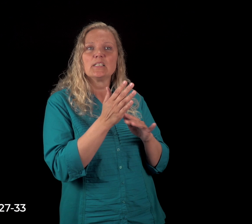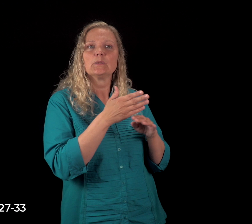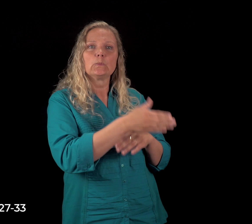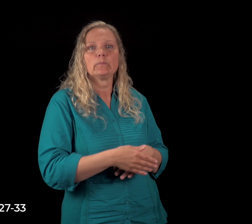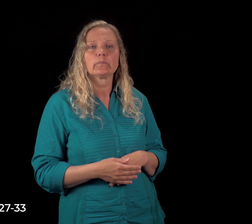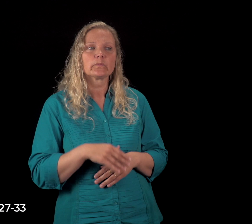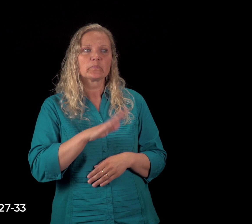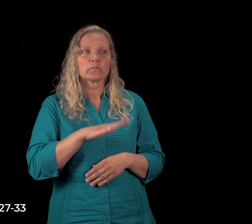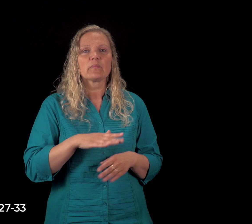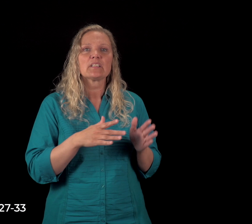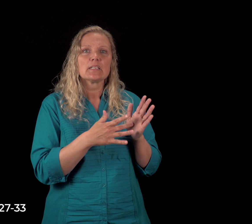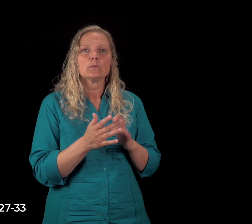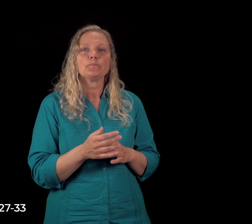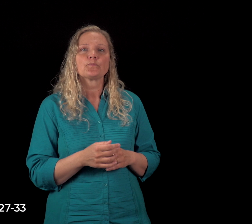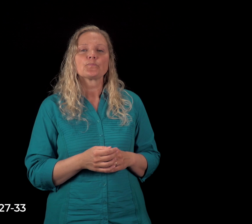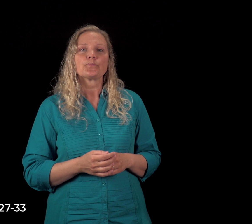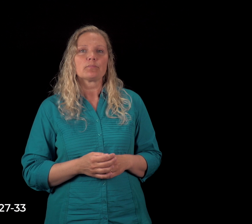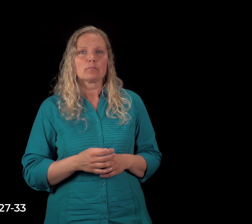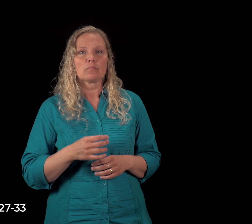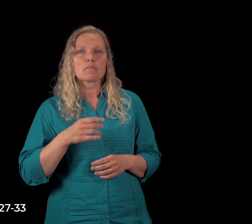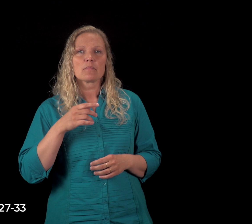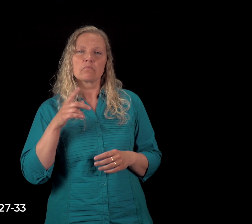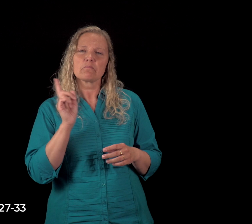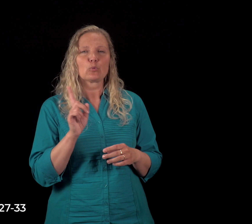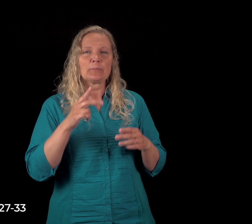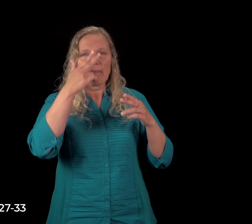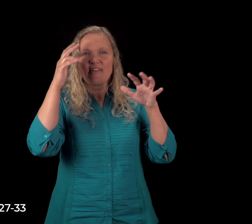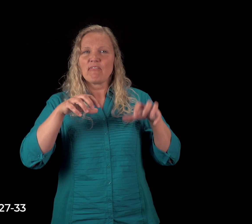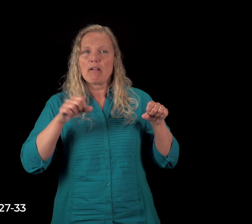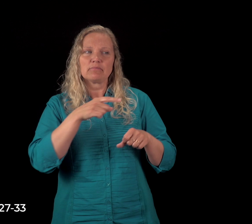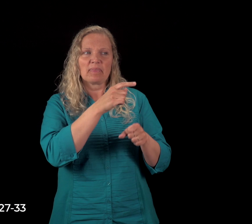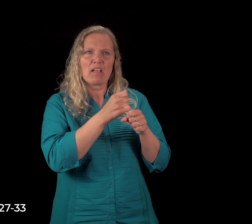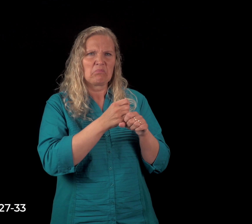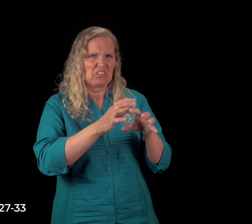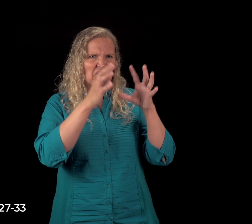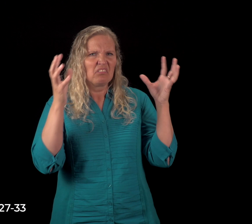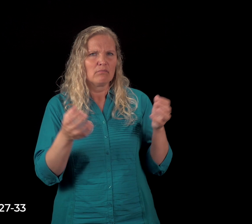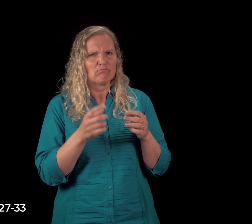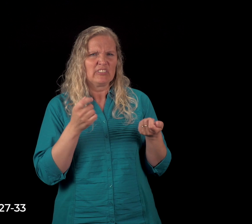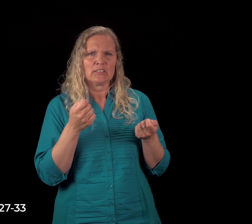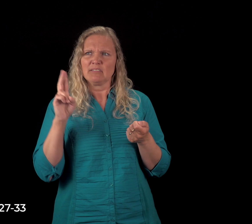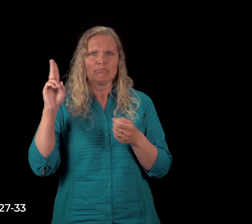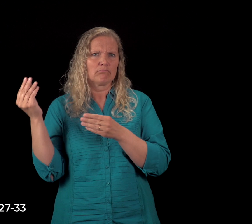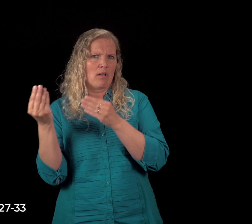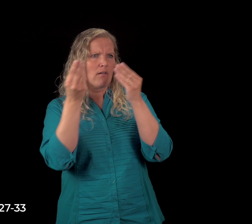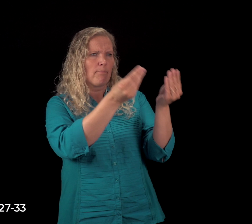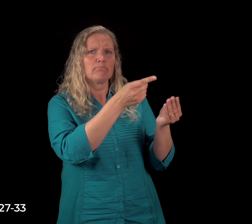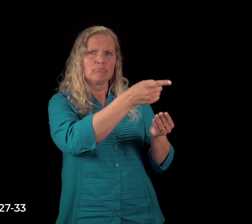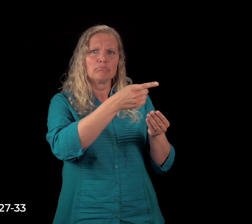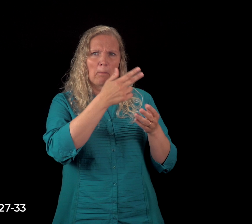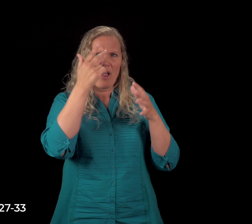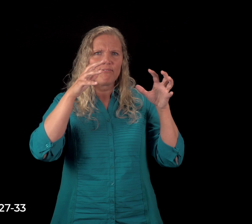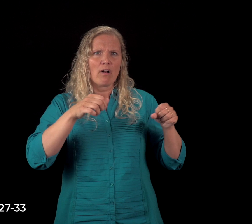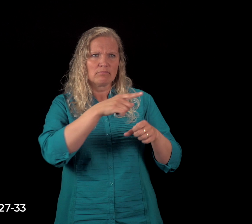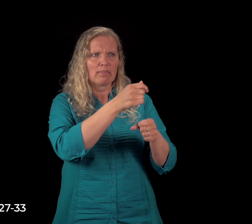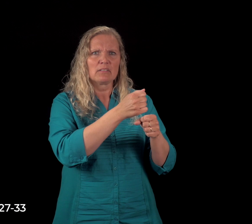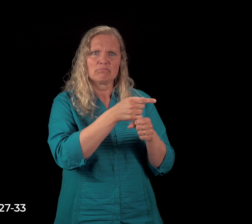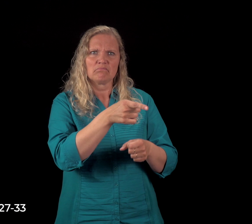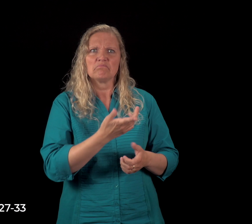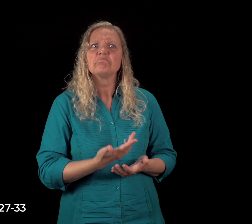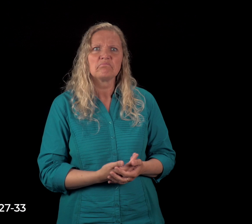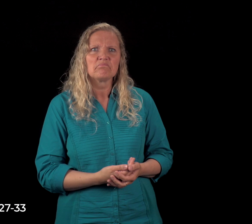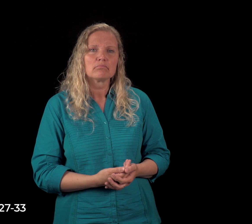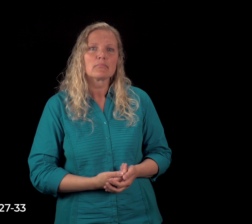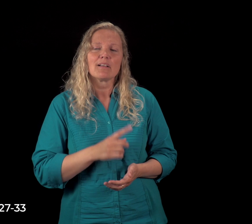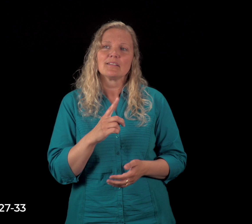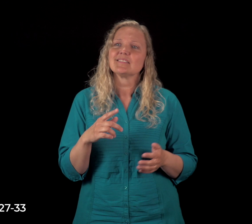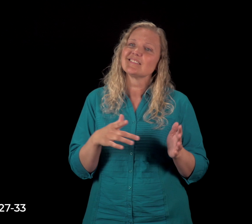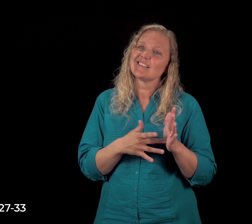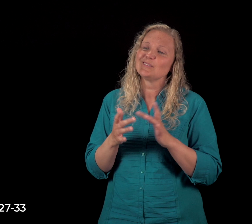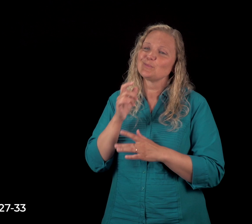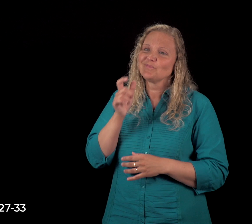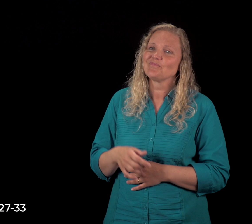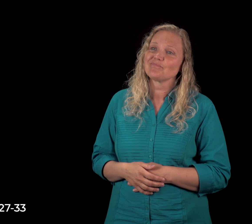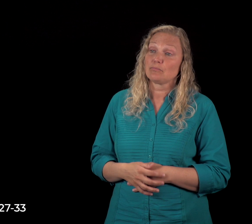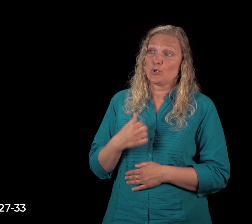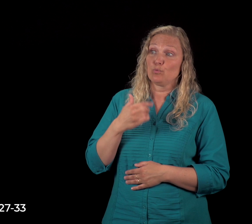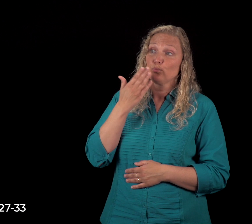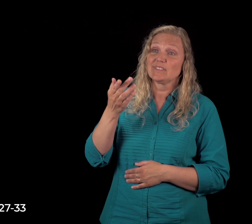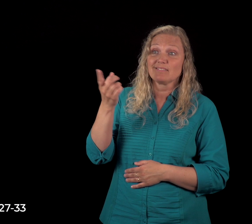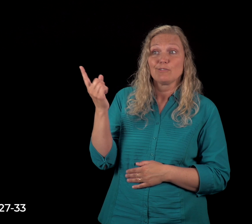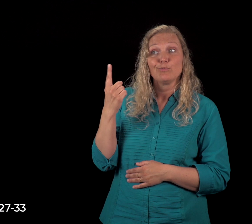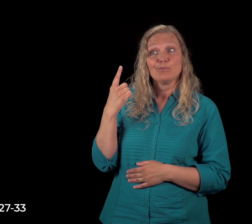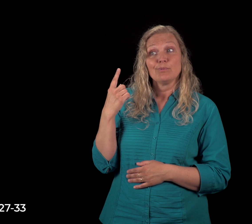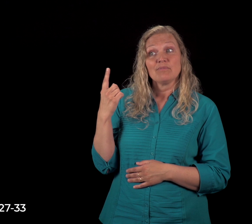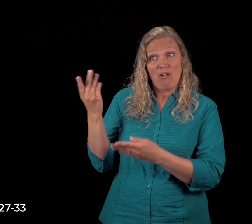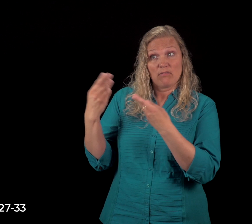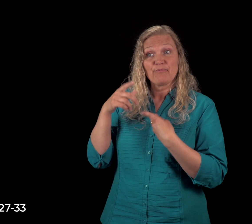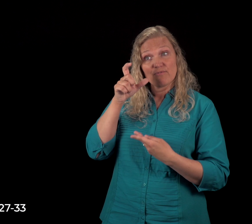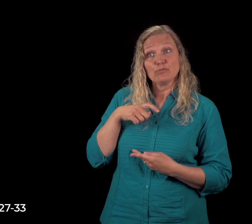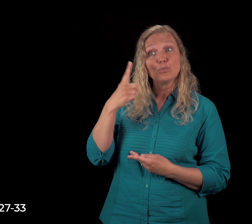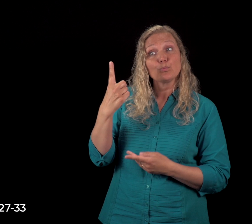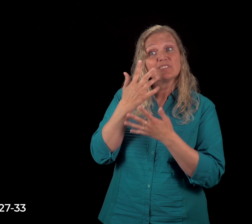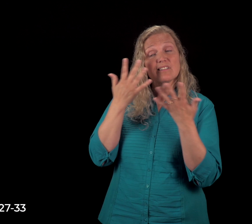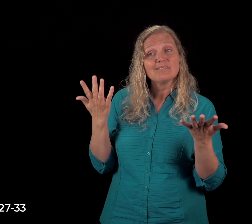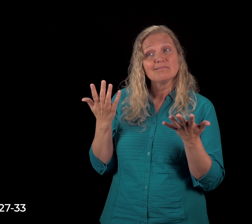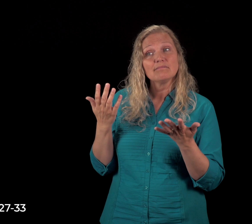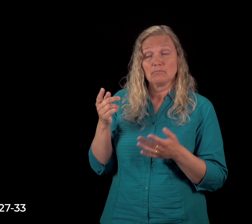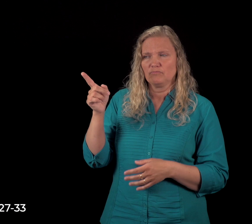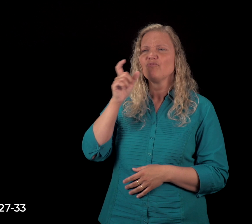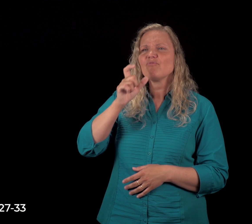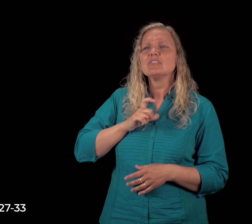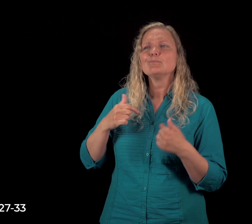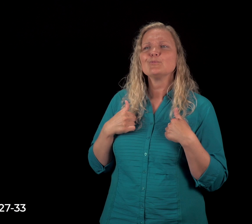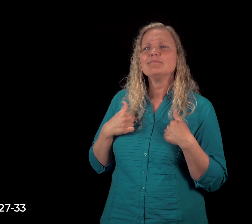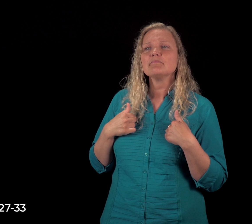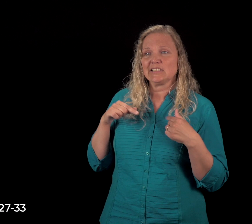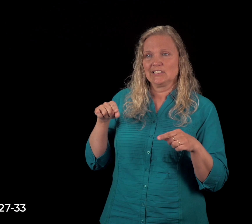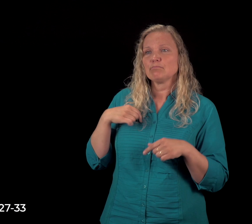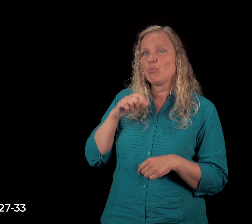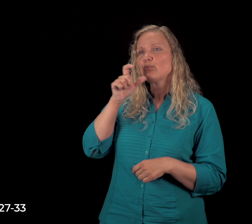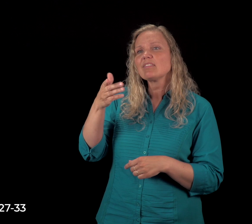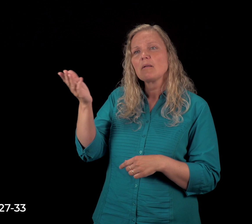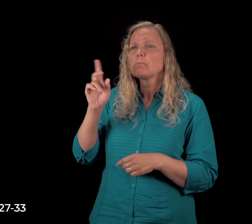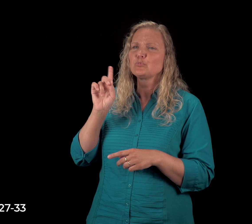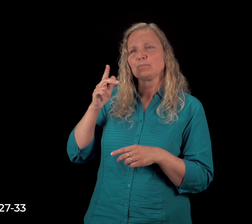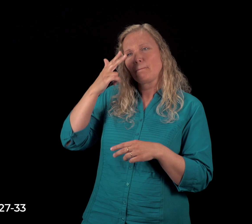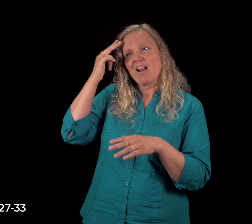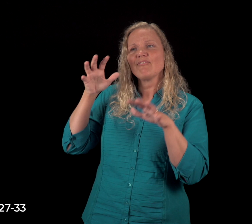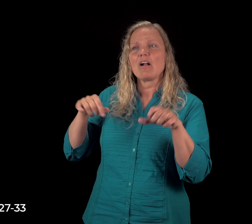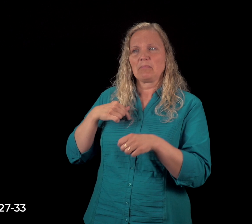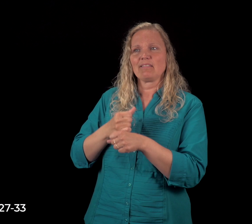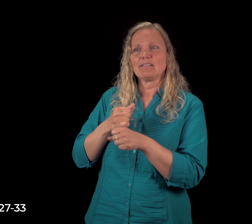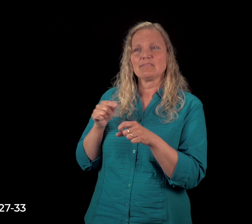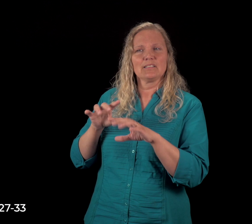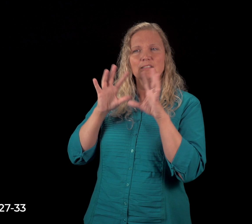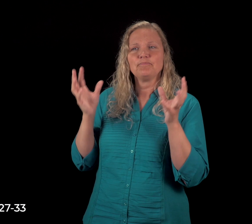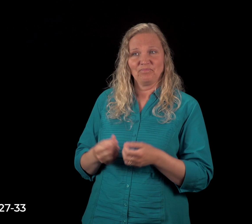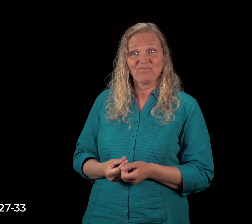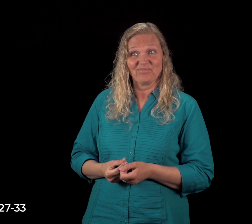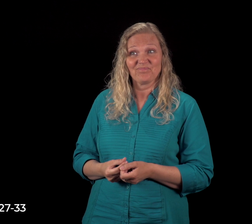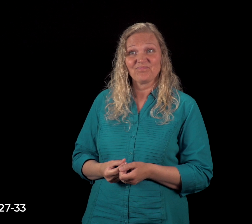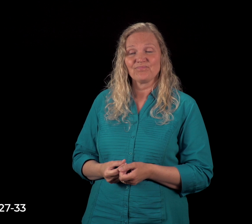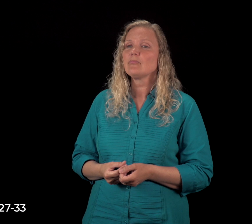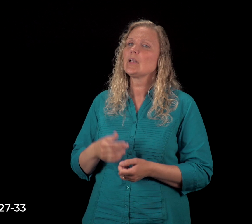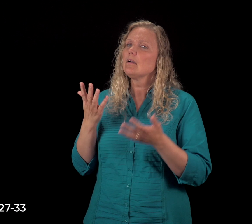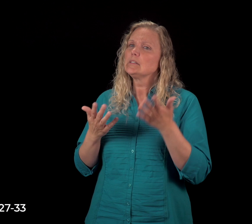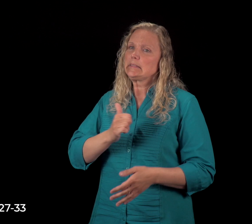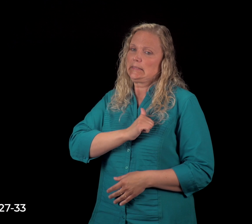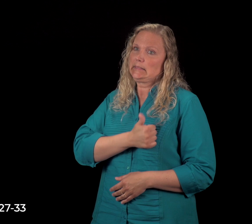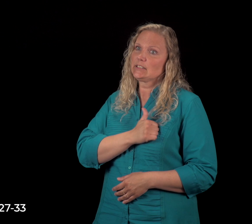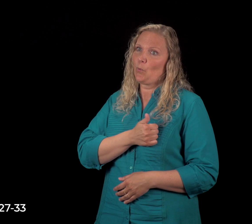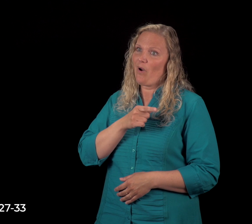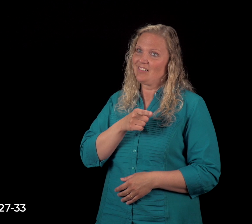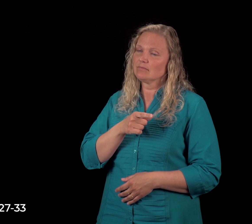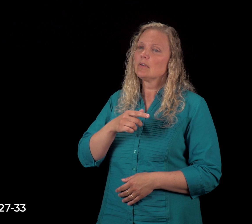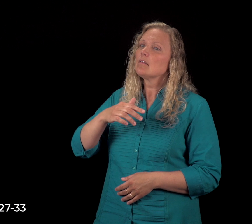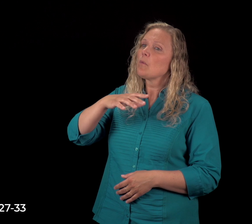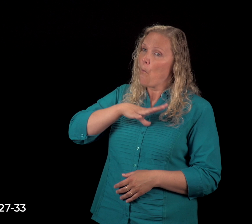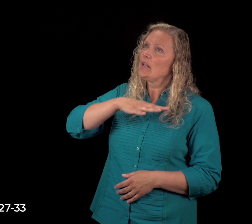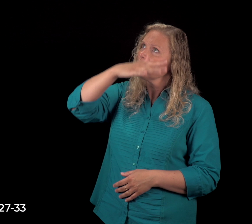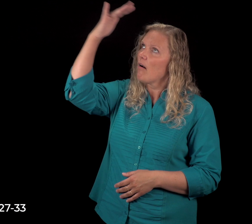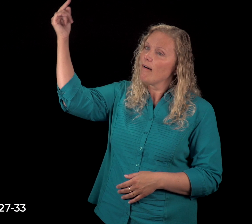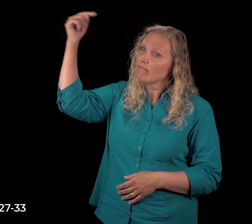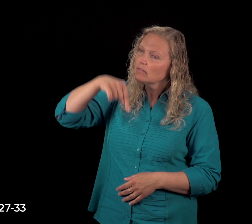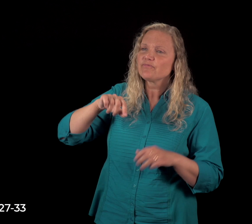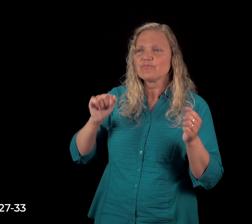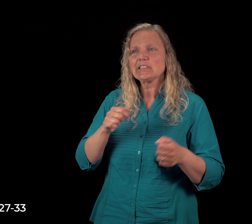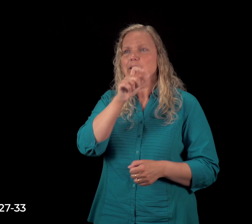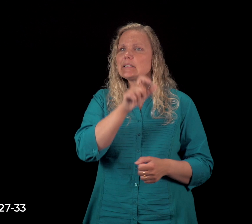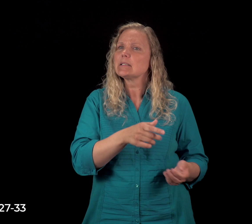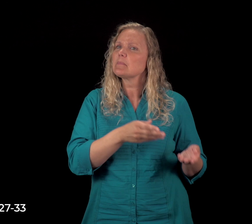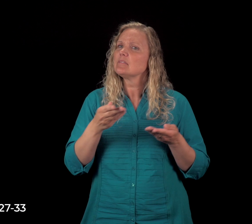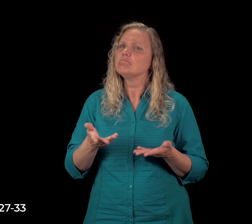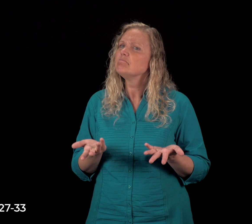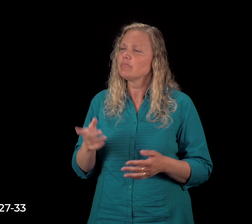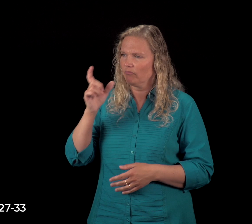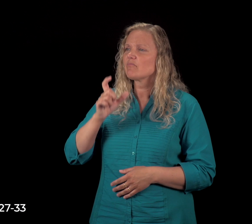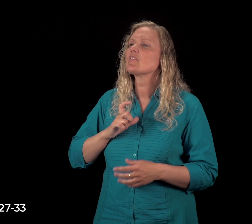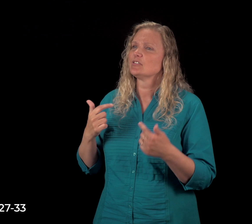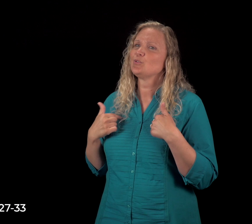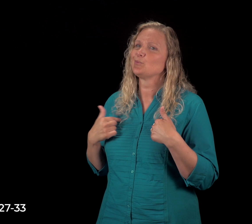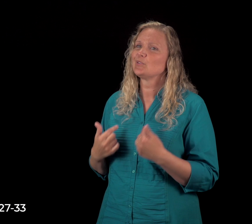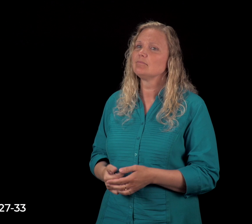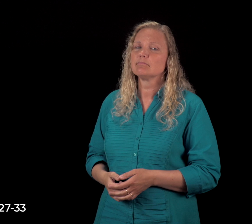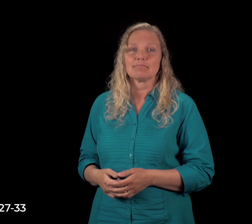“And who gave You the authority to do them?” “I will ask you one question,” Jesus replied, “and if you answer Me, I will tell you by what authority I am doing these things. John’s baptism—was it from heaven or from men?